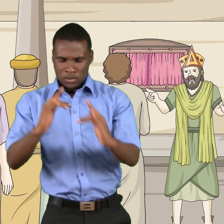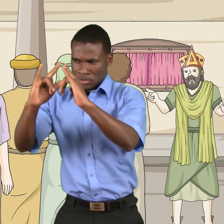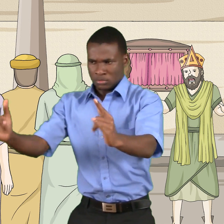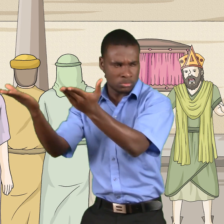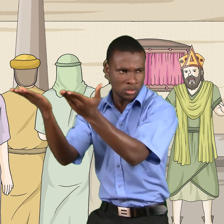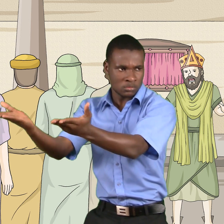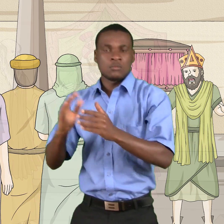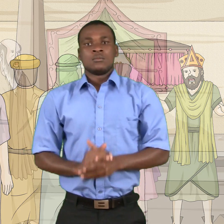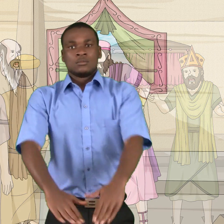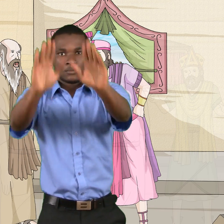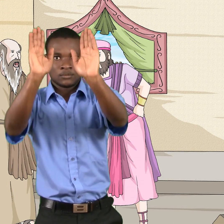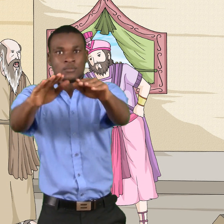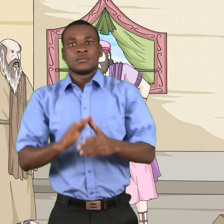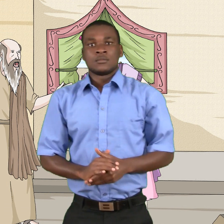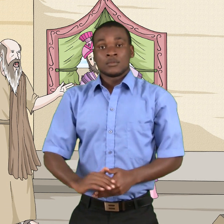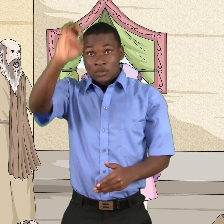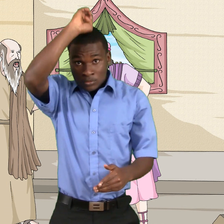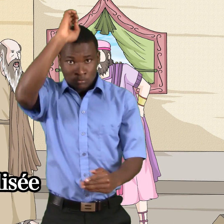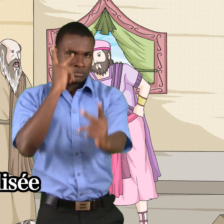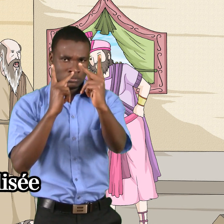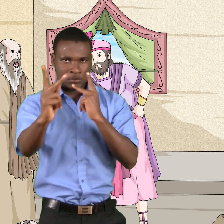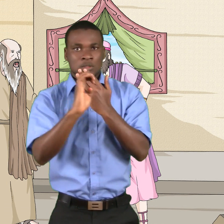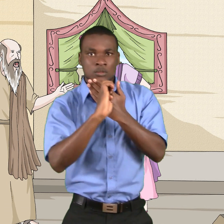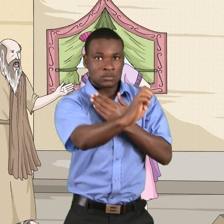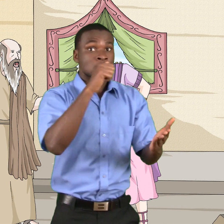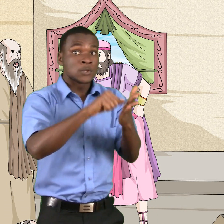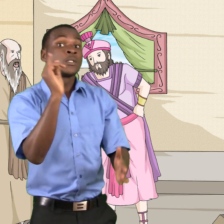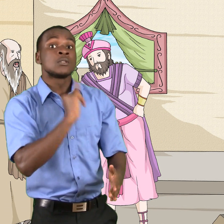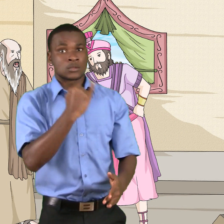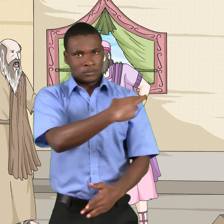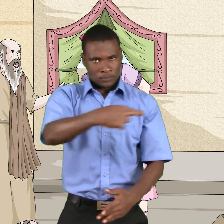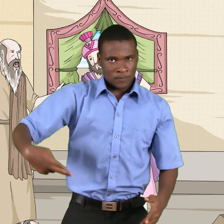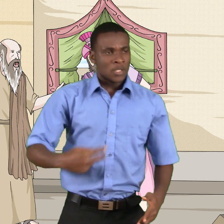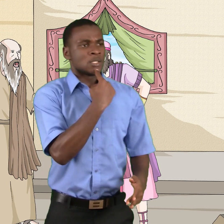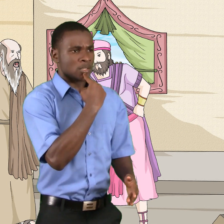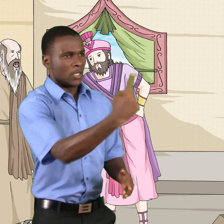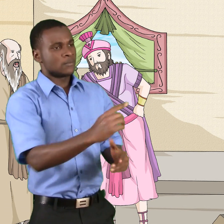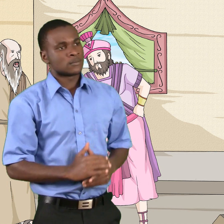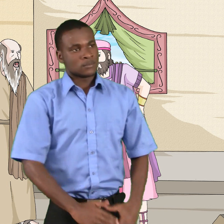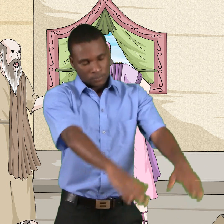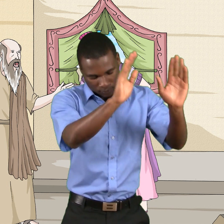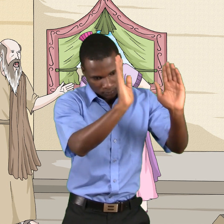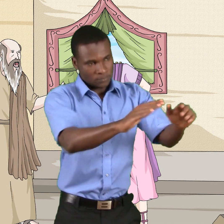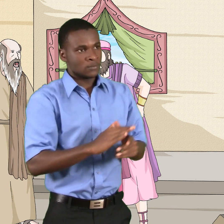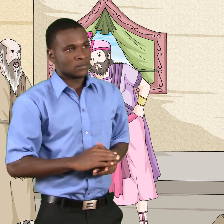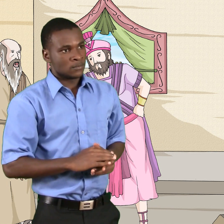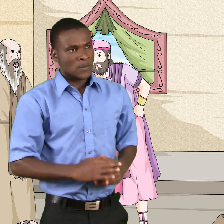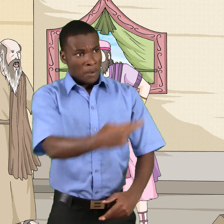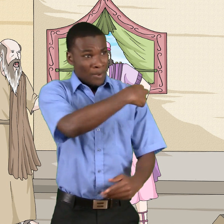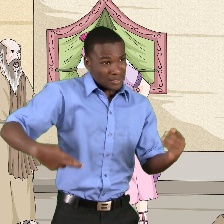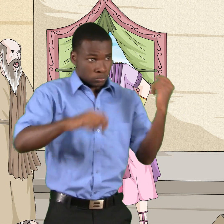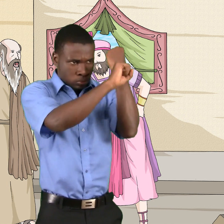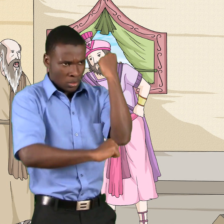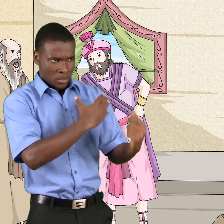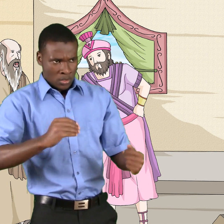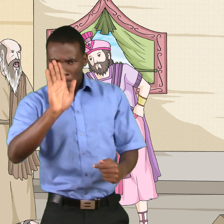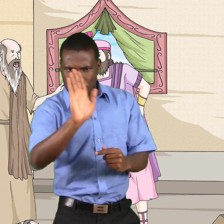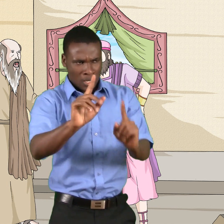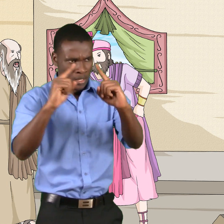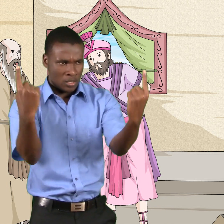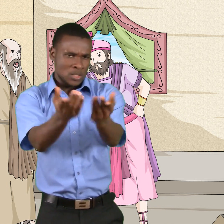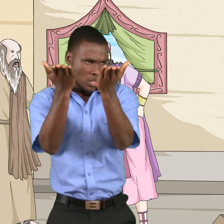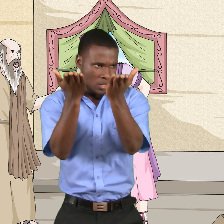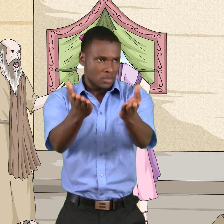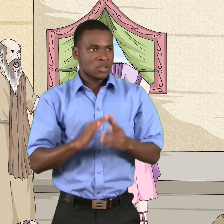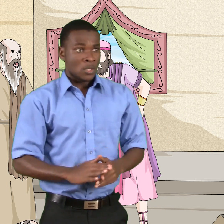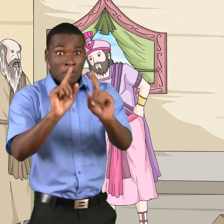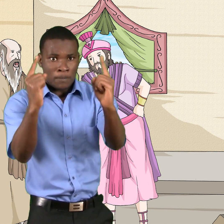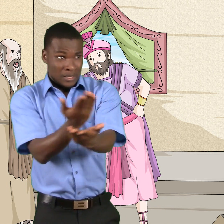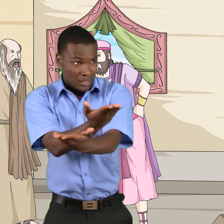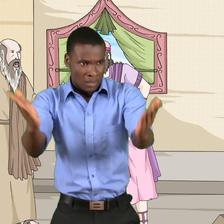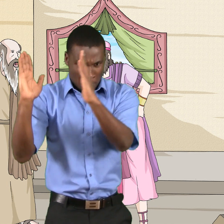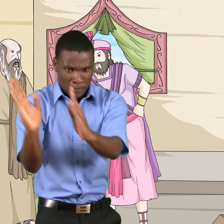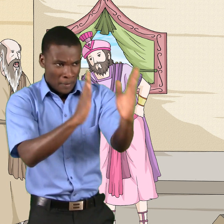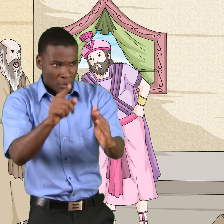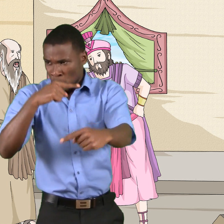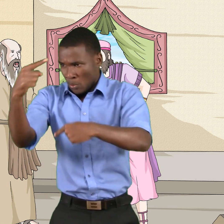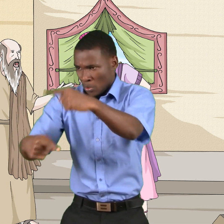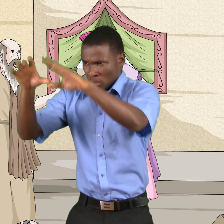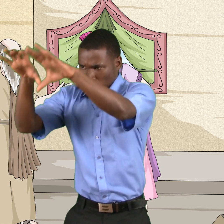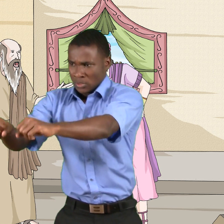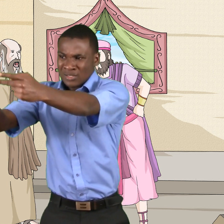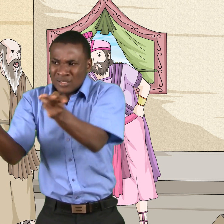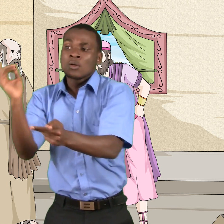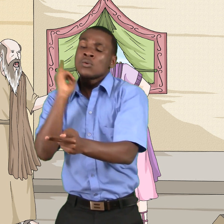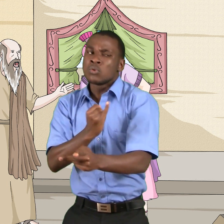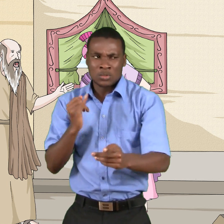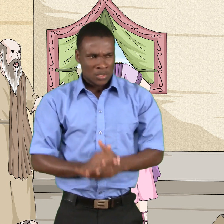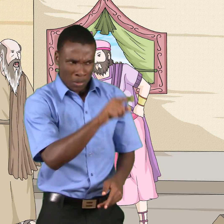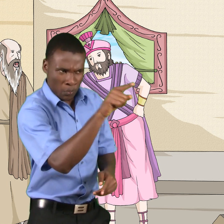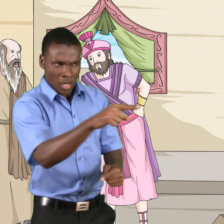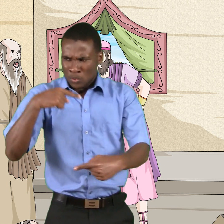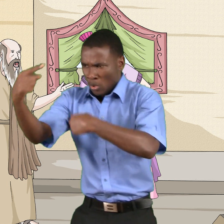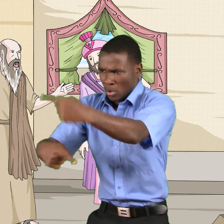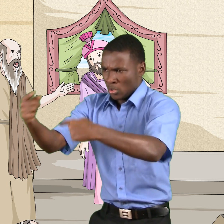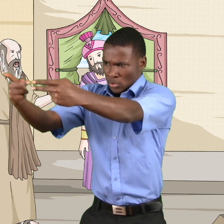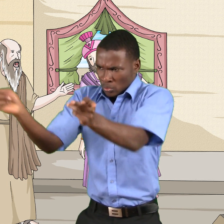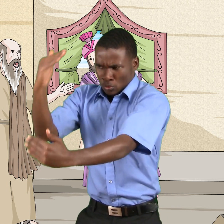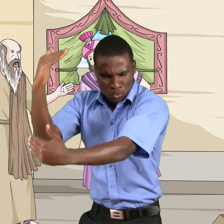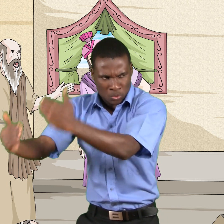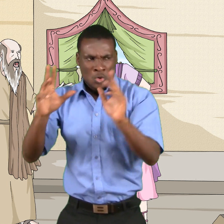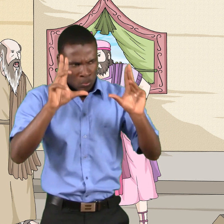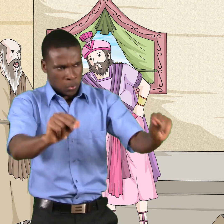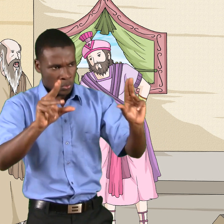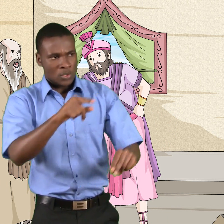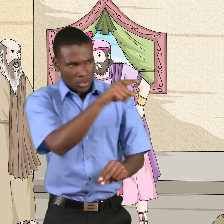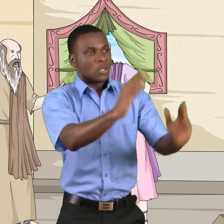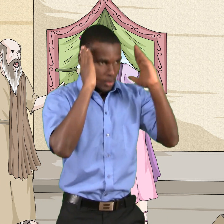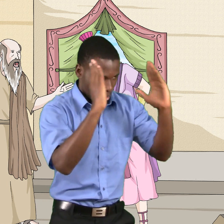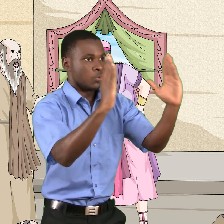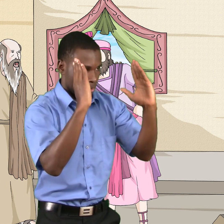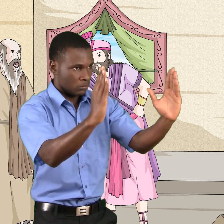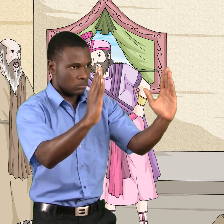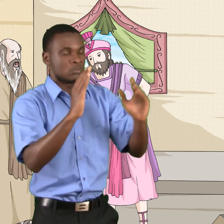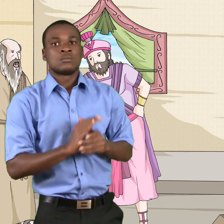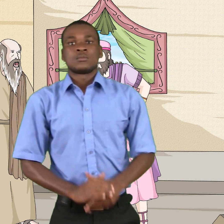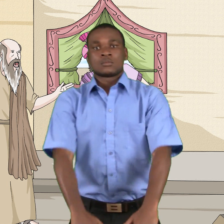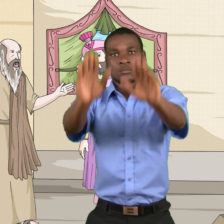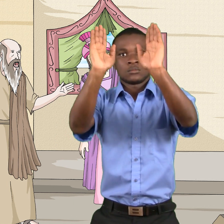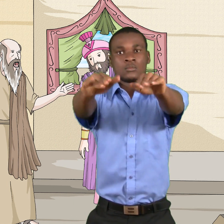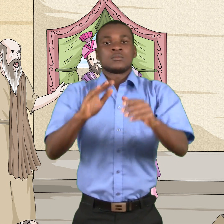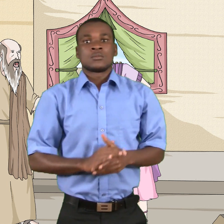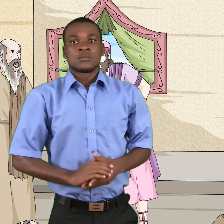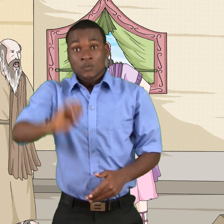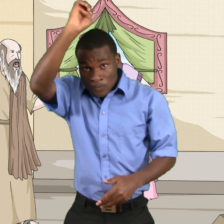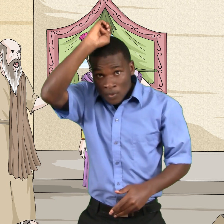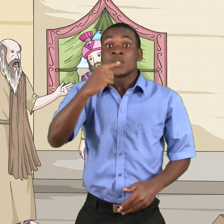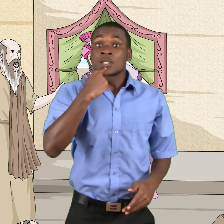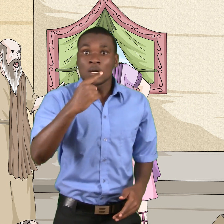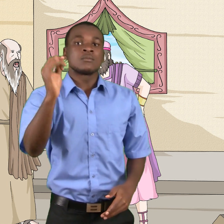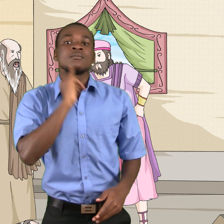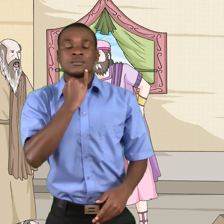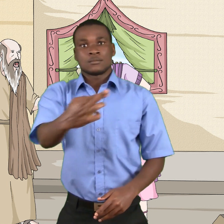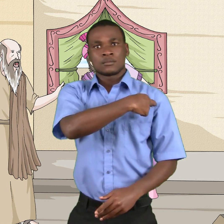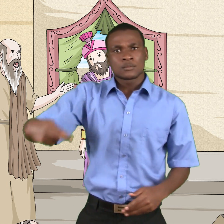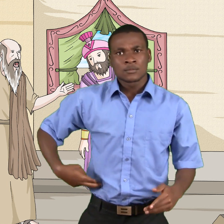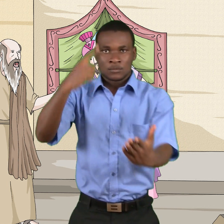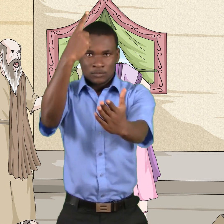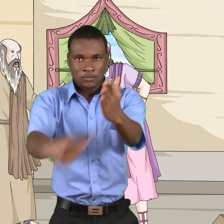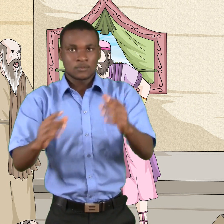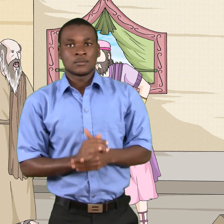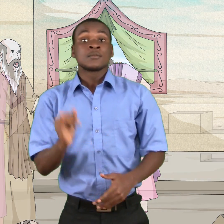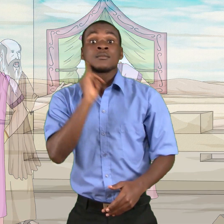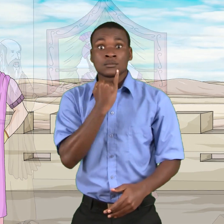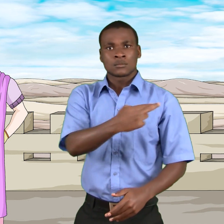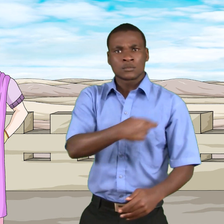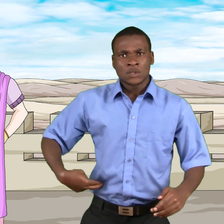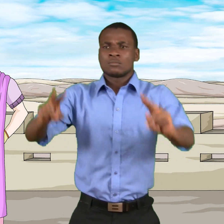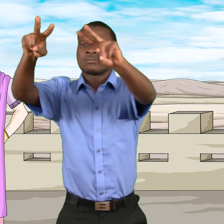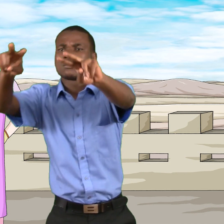Then the man of God sent word to the king of Israel: “Be careful passing by this place, for the Arameans are going down there.”